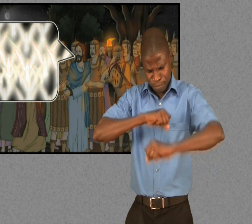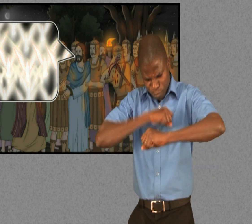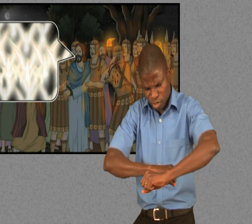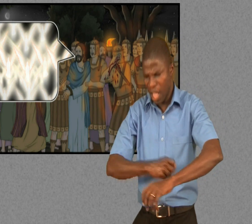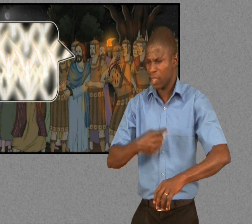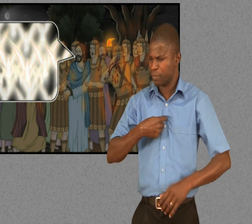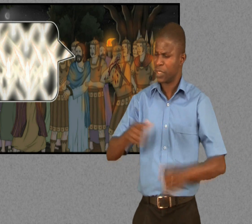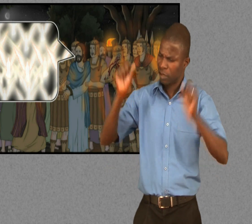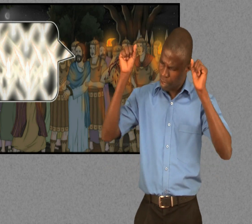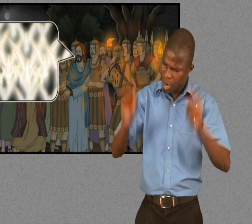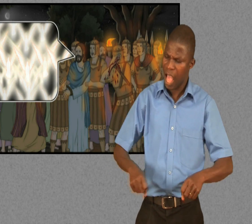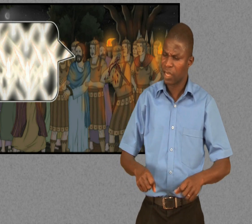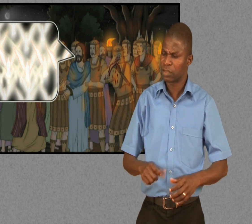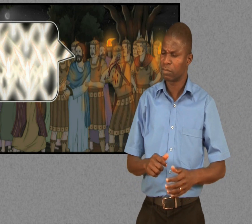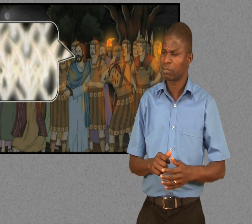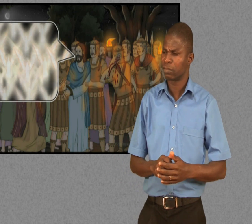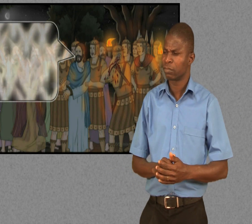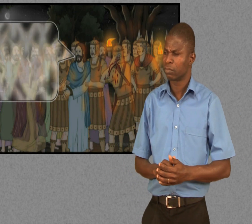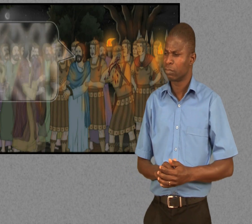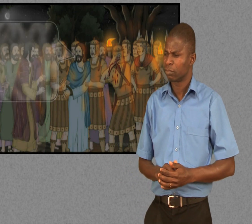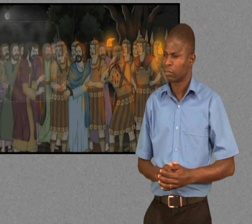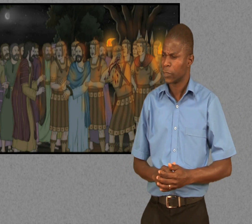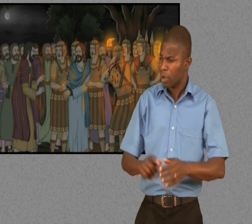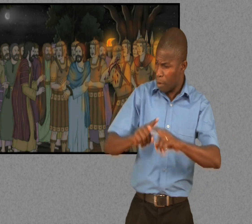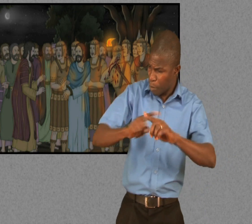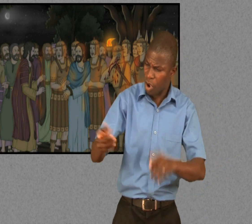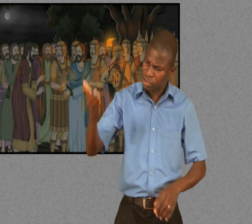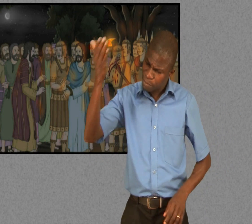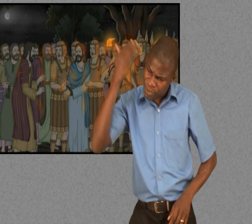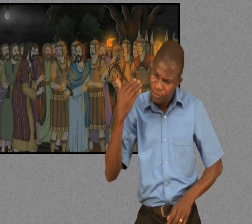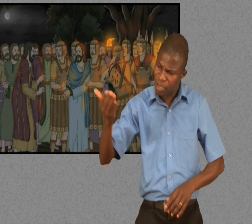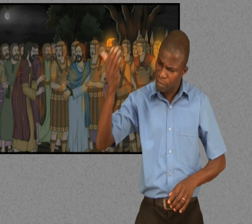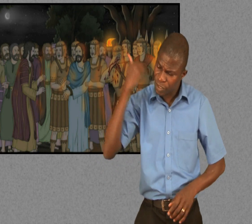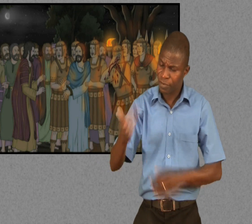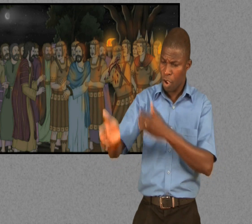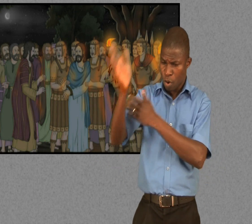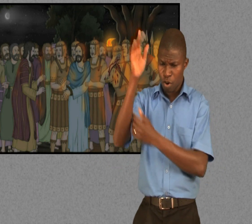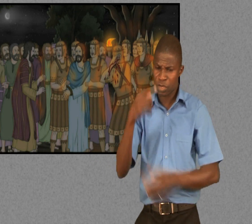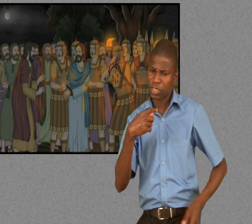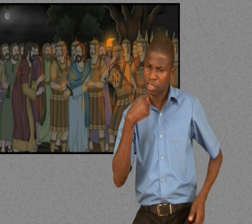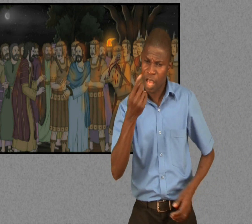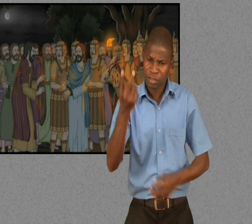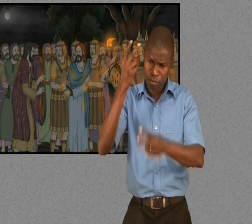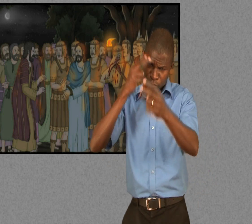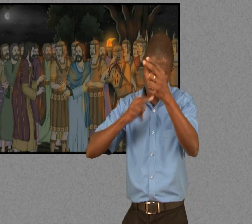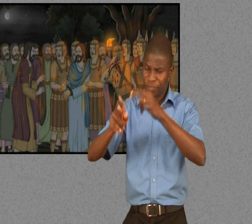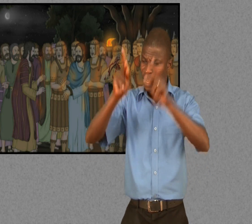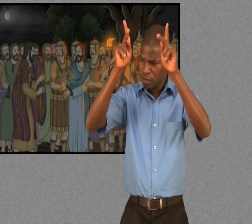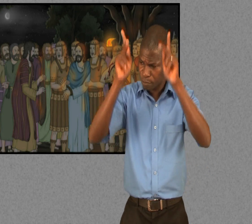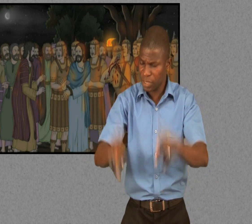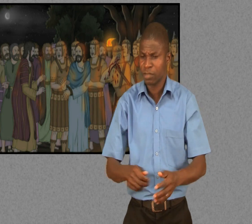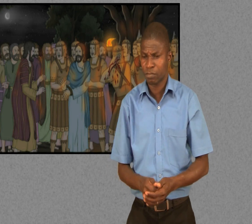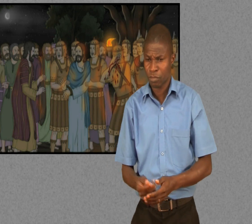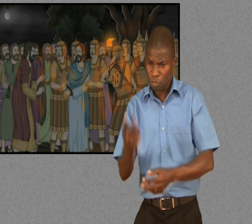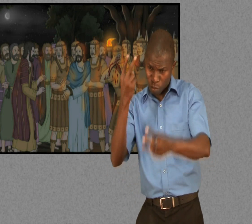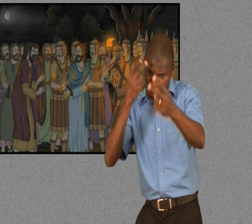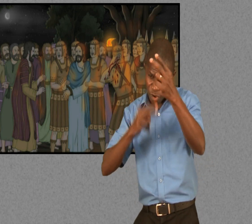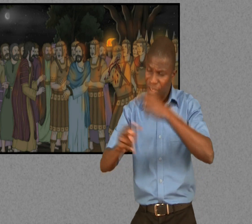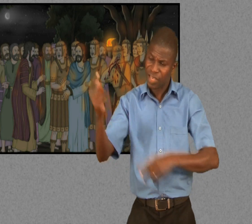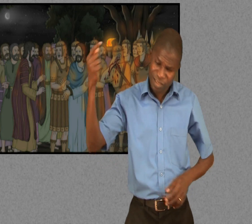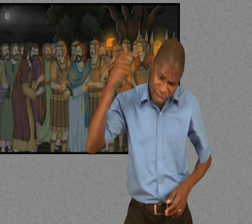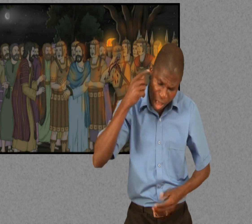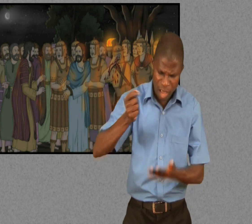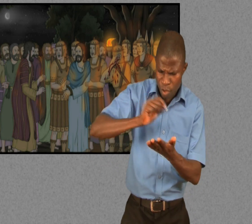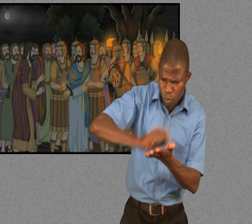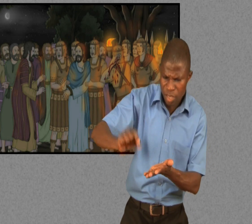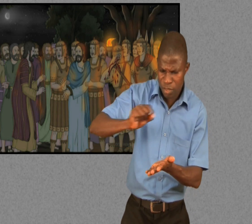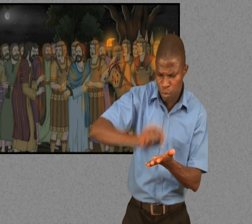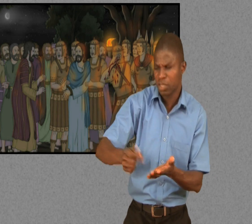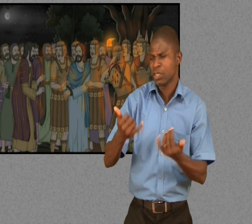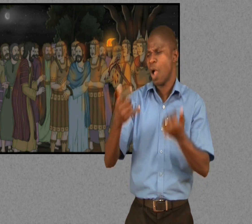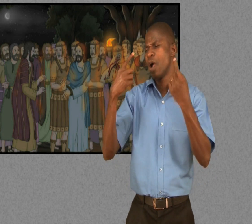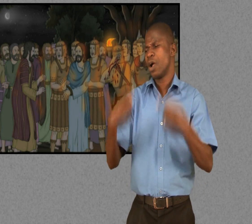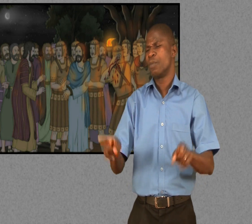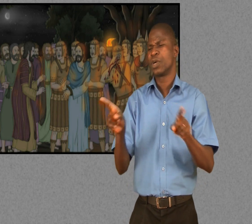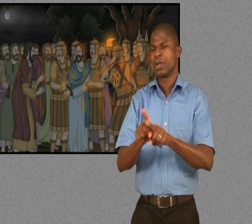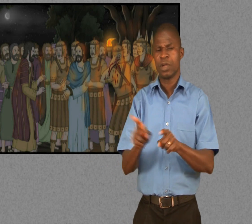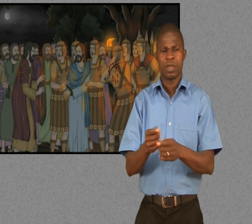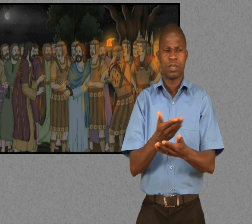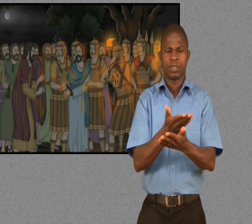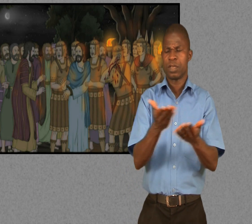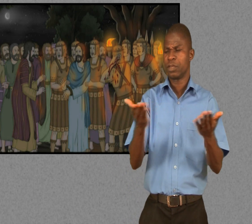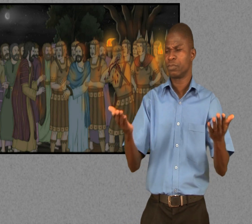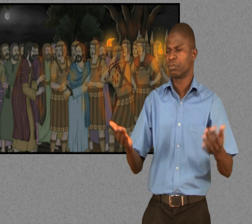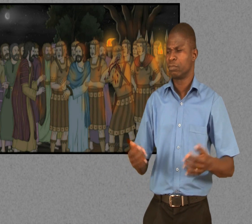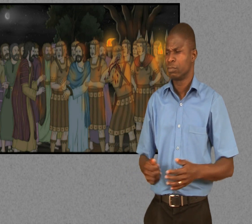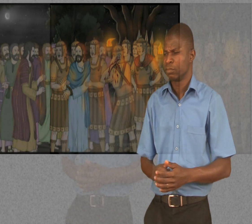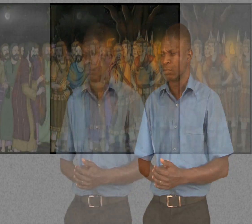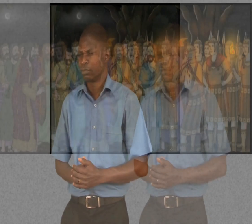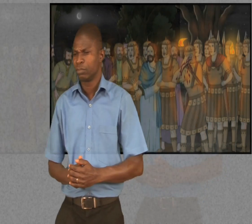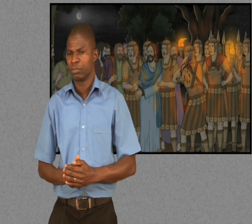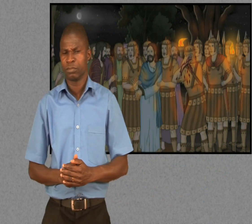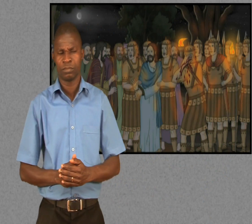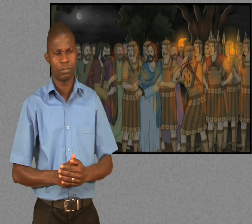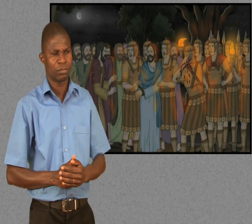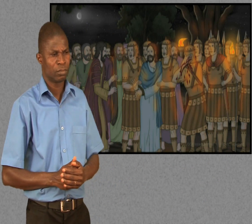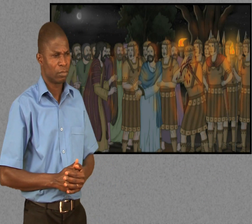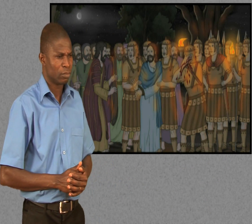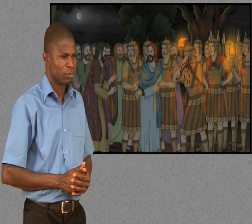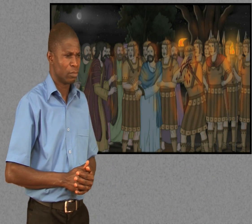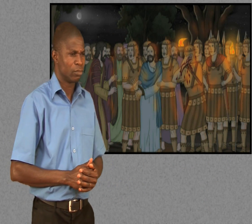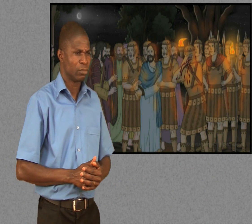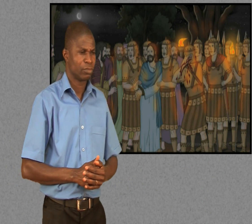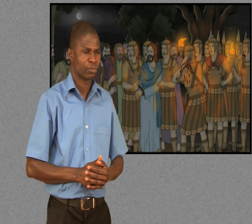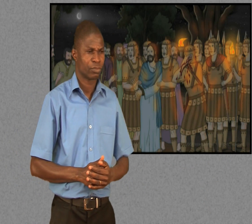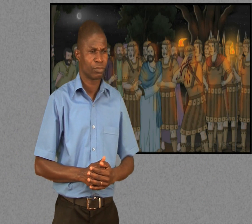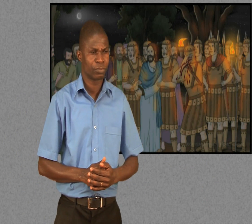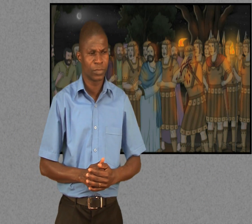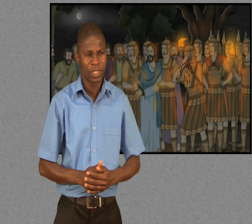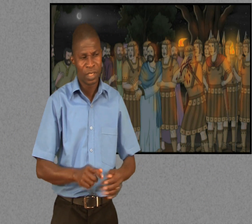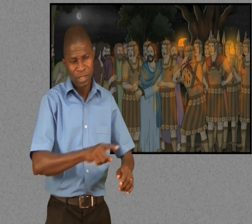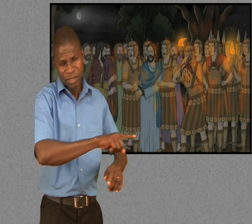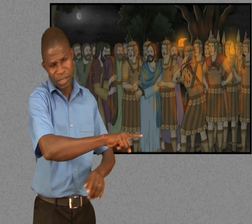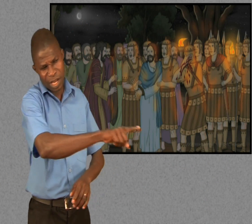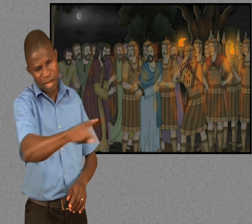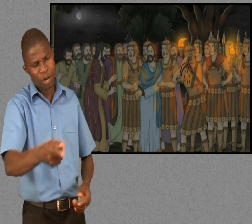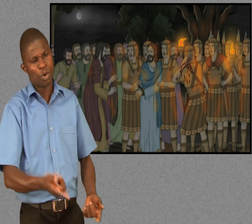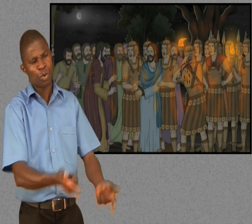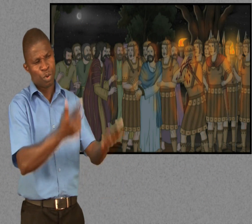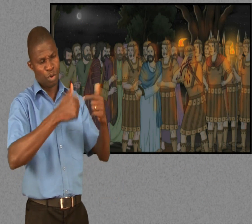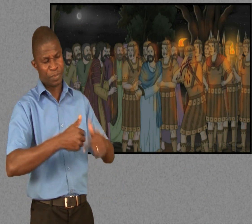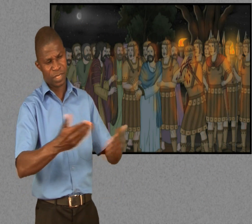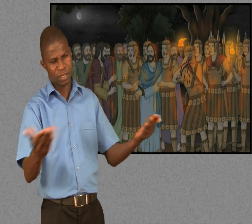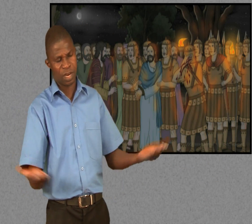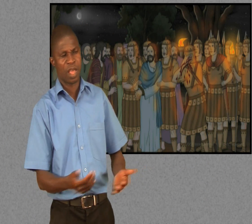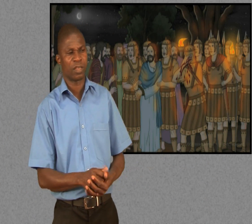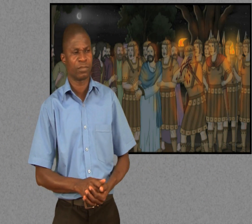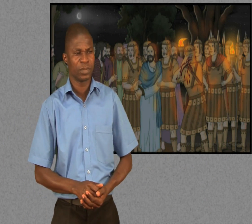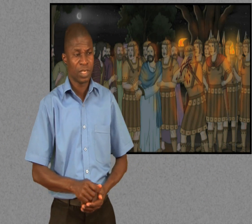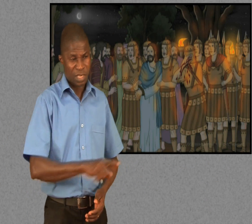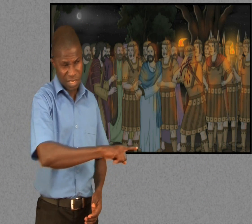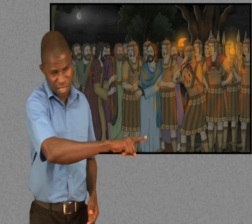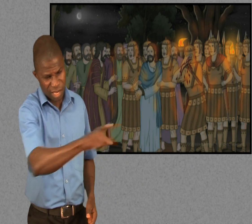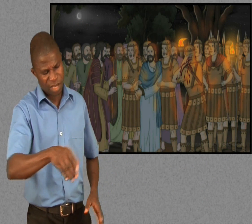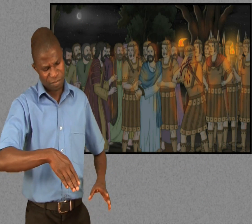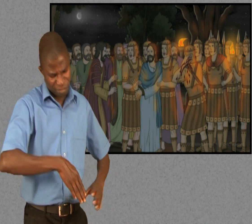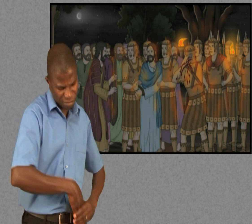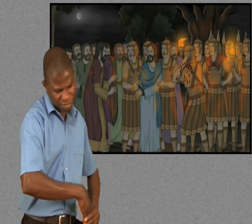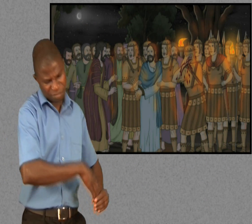But how then would the Scriptures be fulfilled that say it must happen this way?”